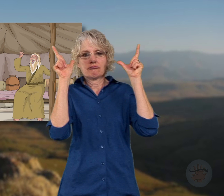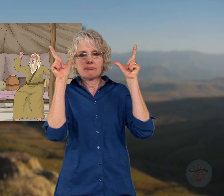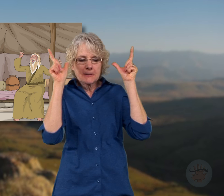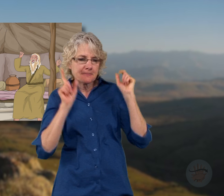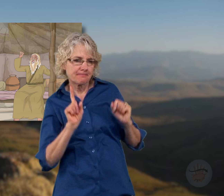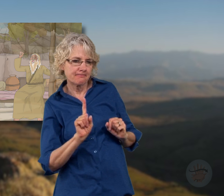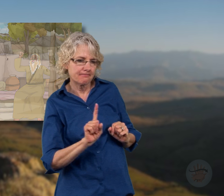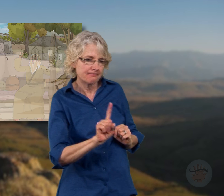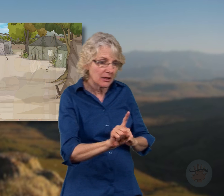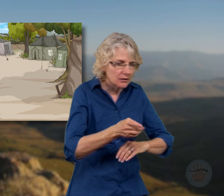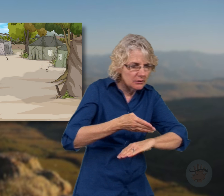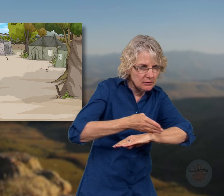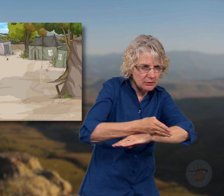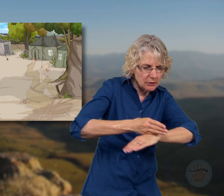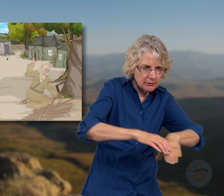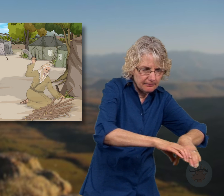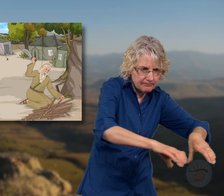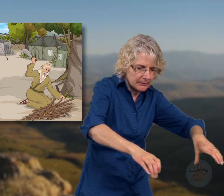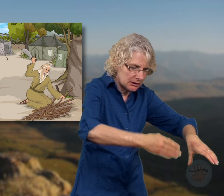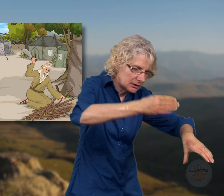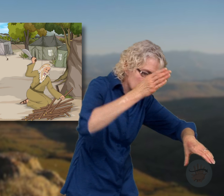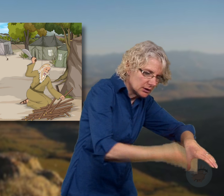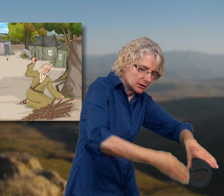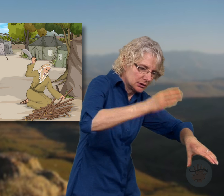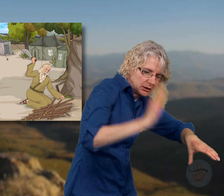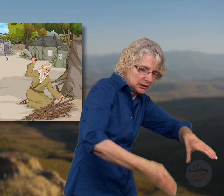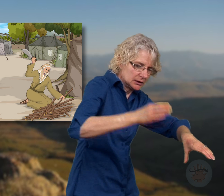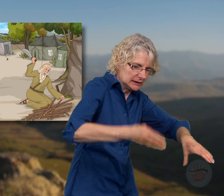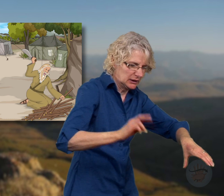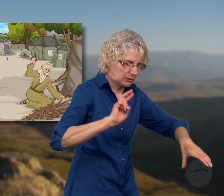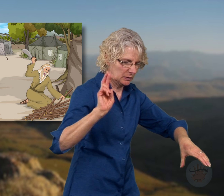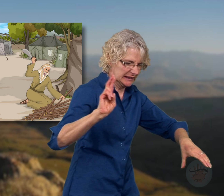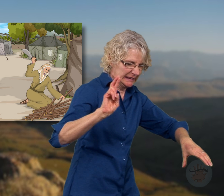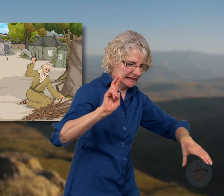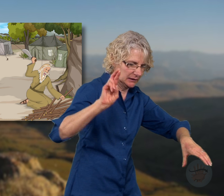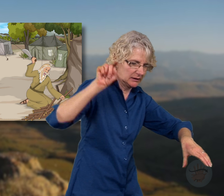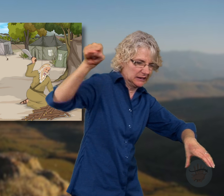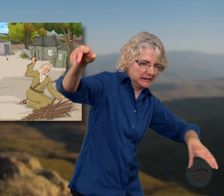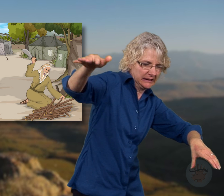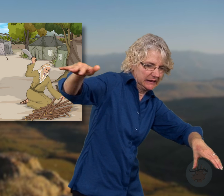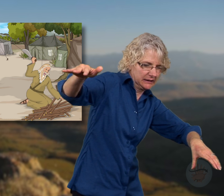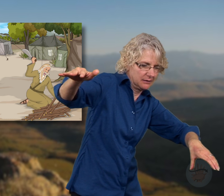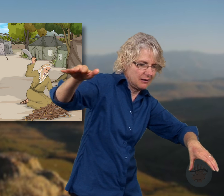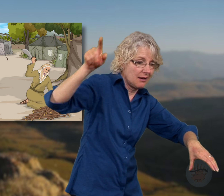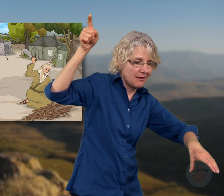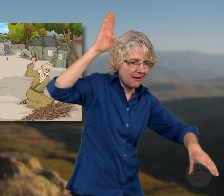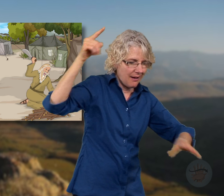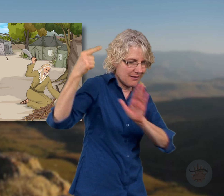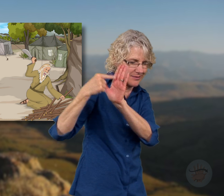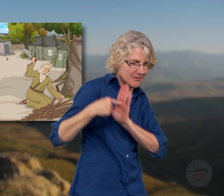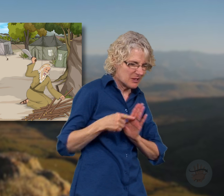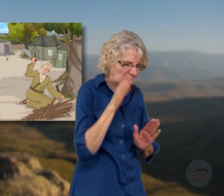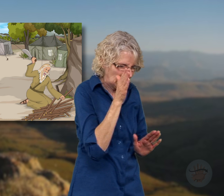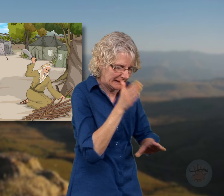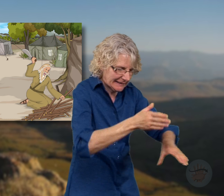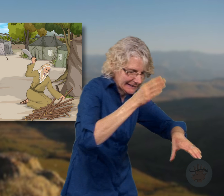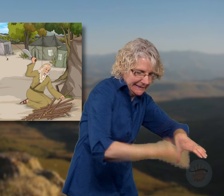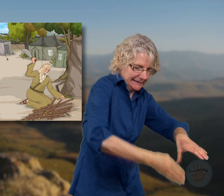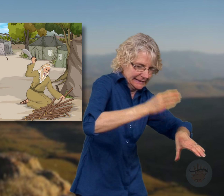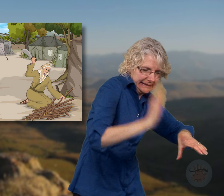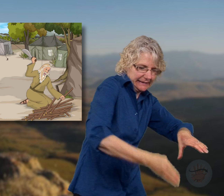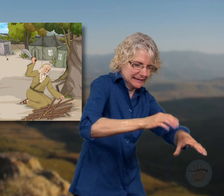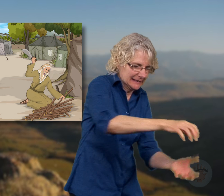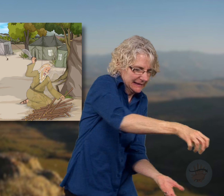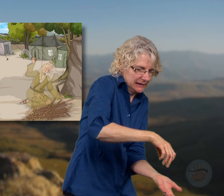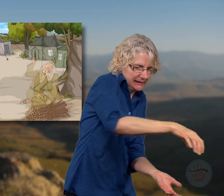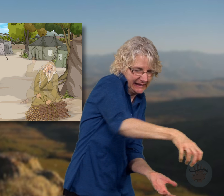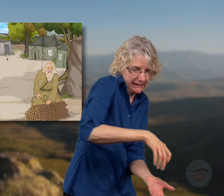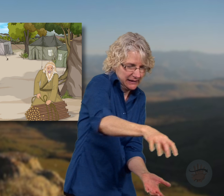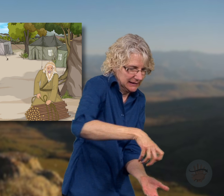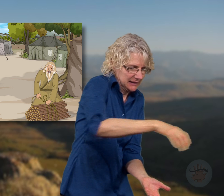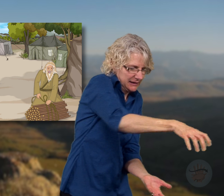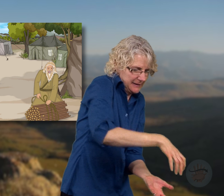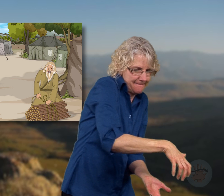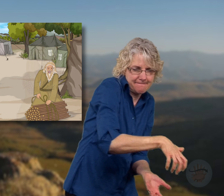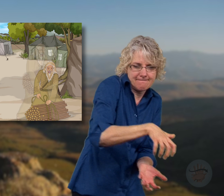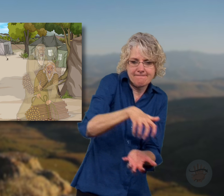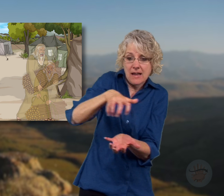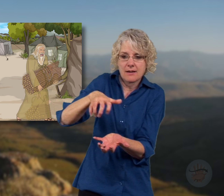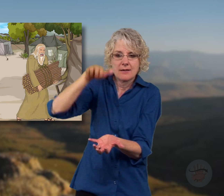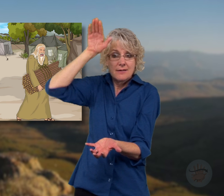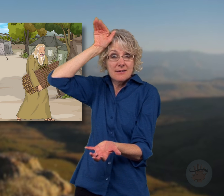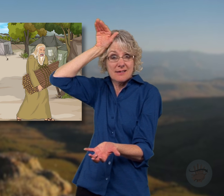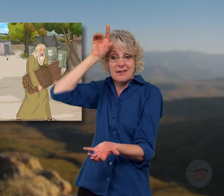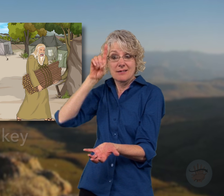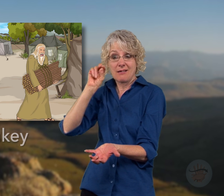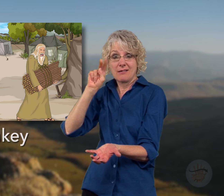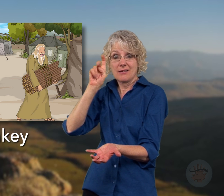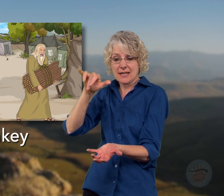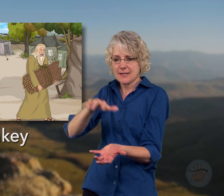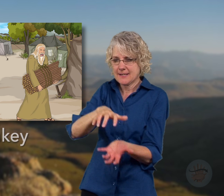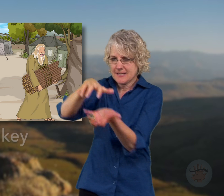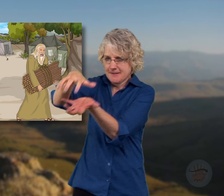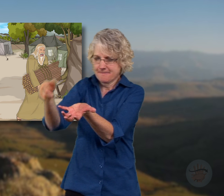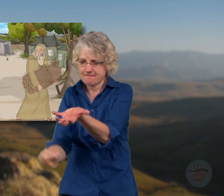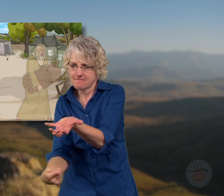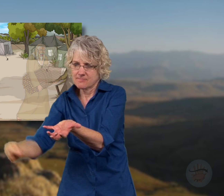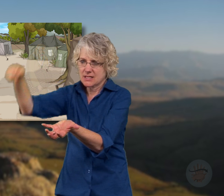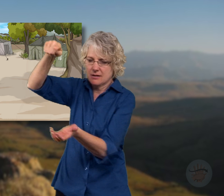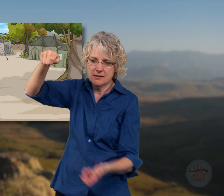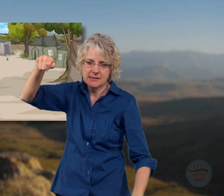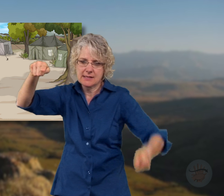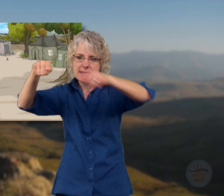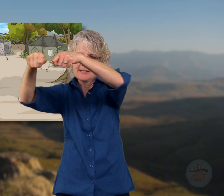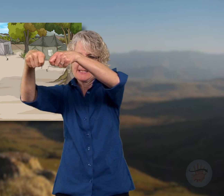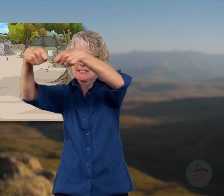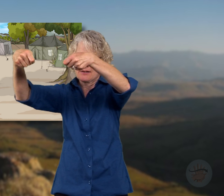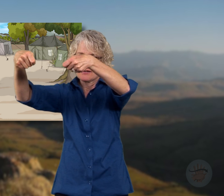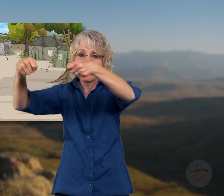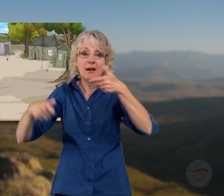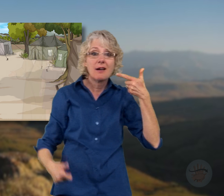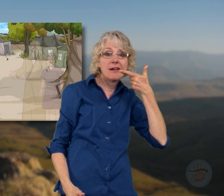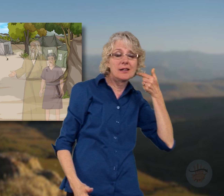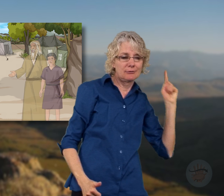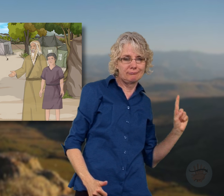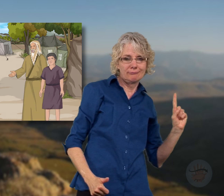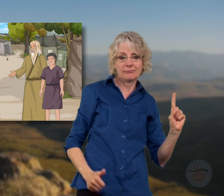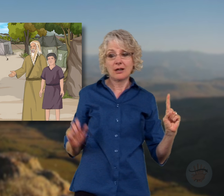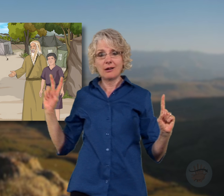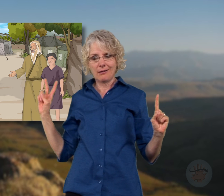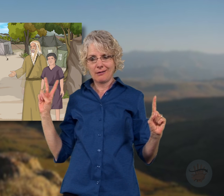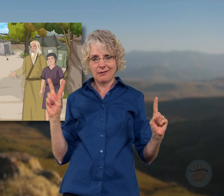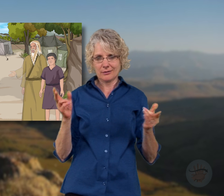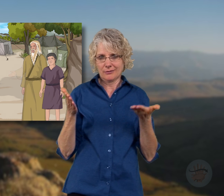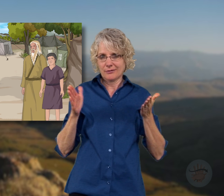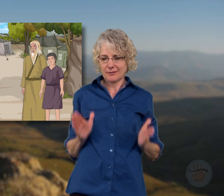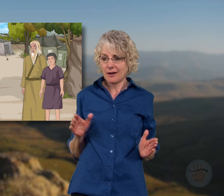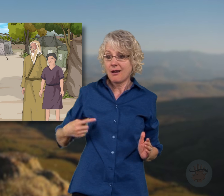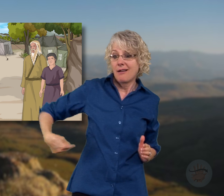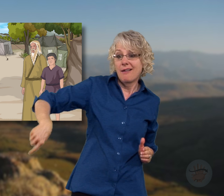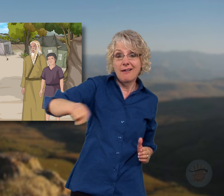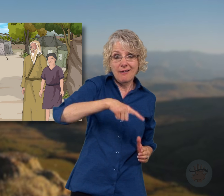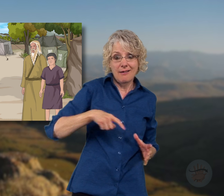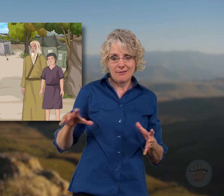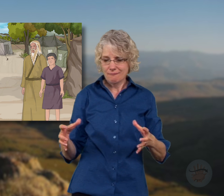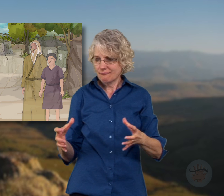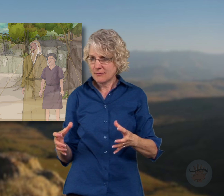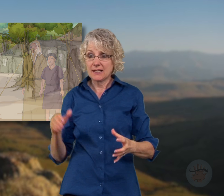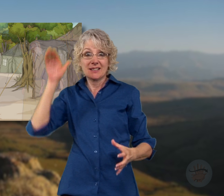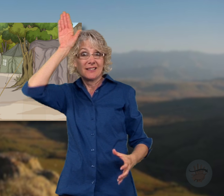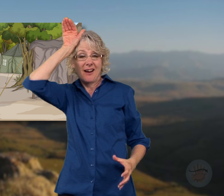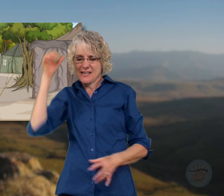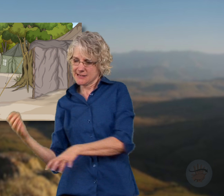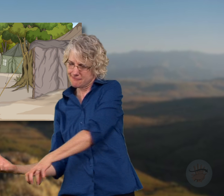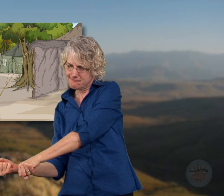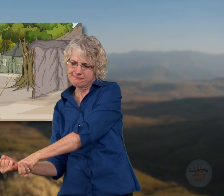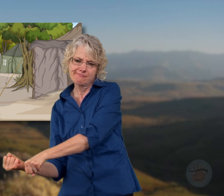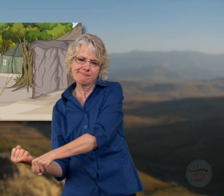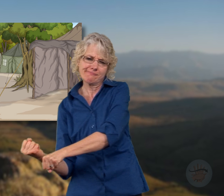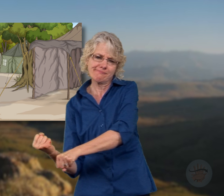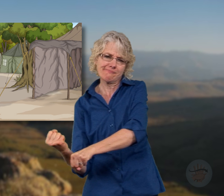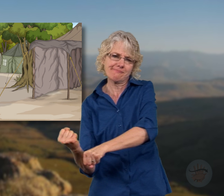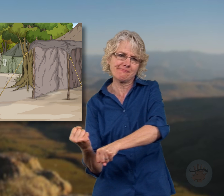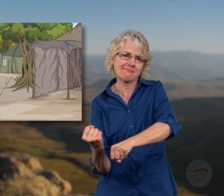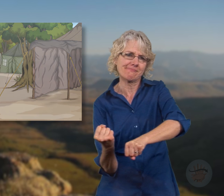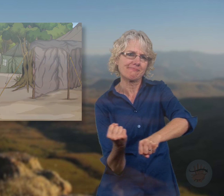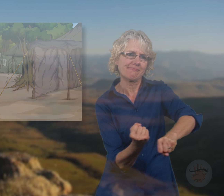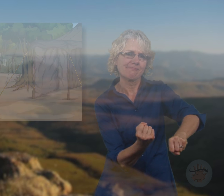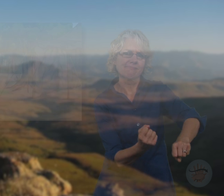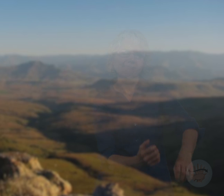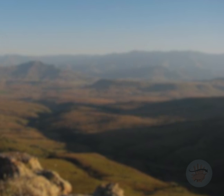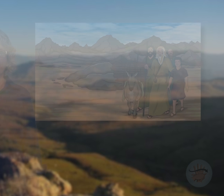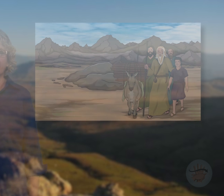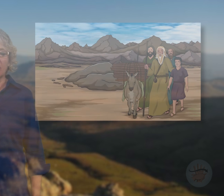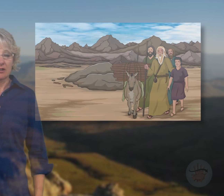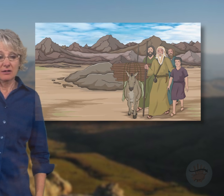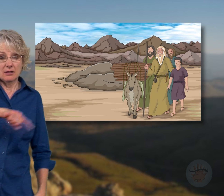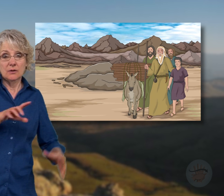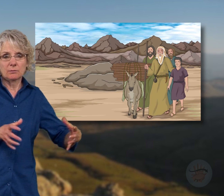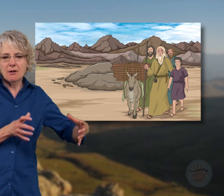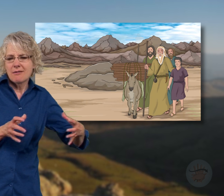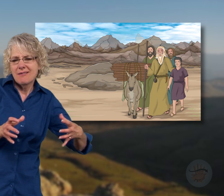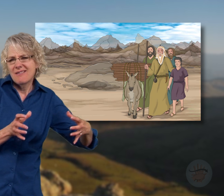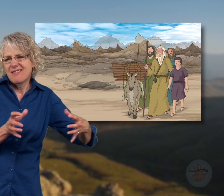Offer him there as a burnt offering on one of the mountains, which I will show you.”